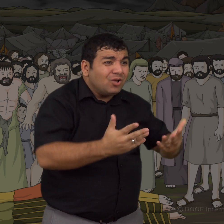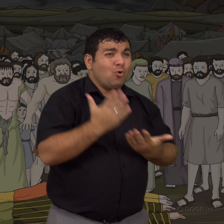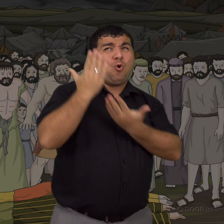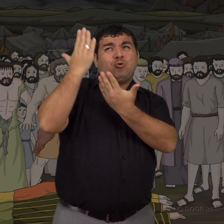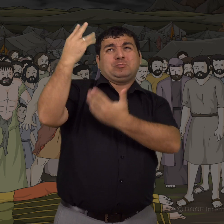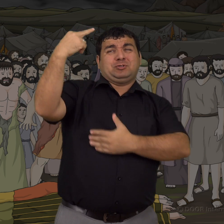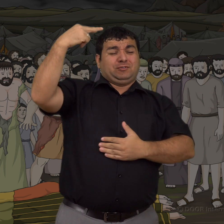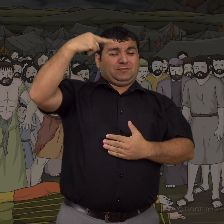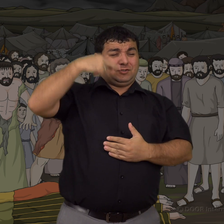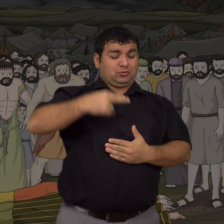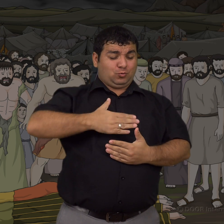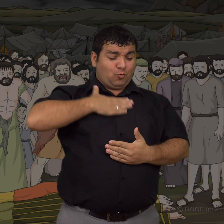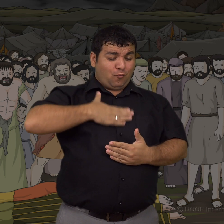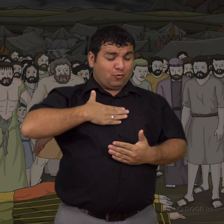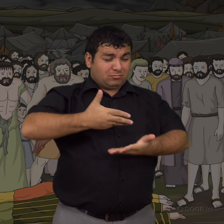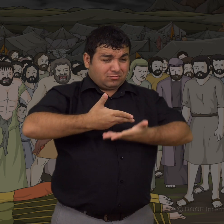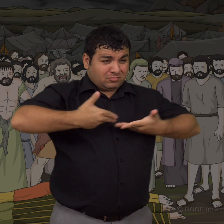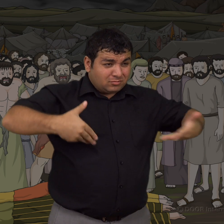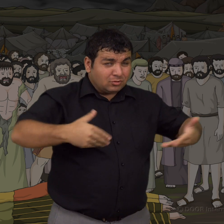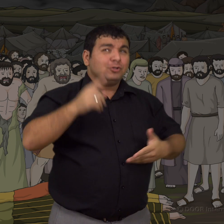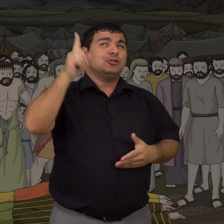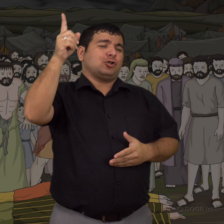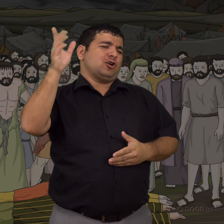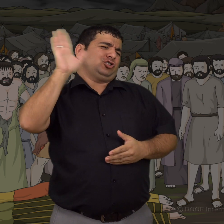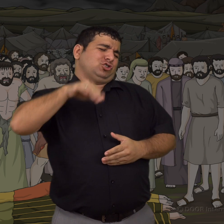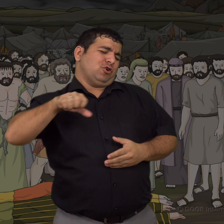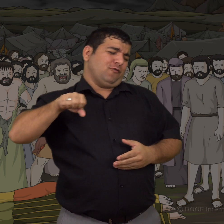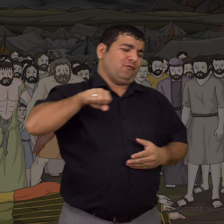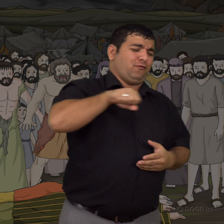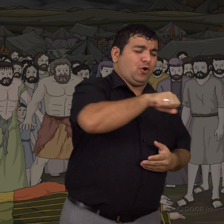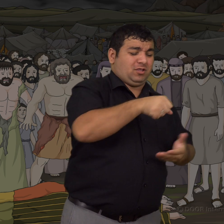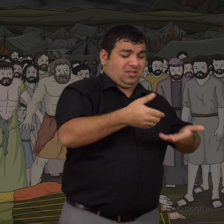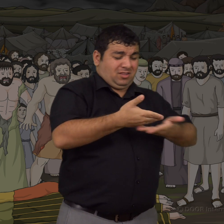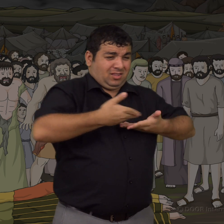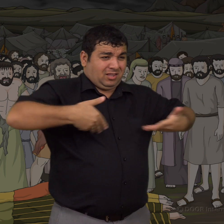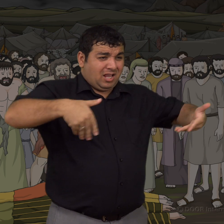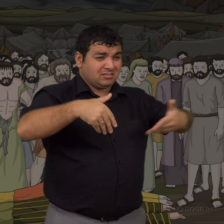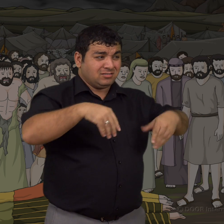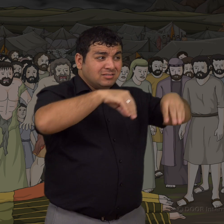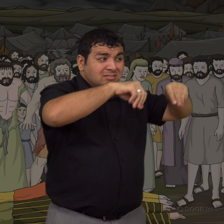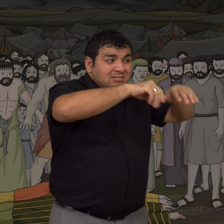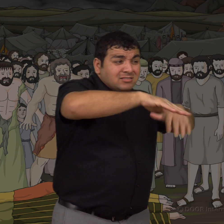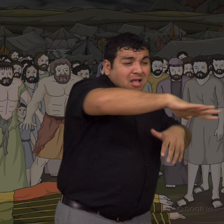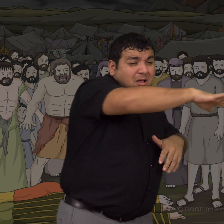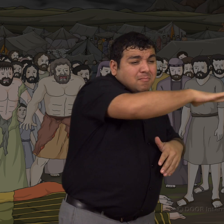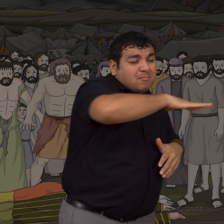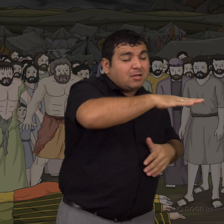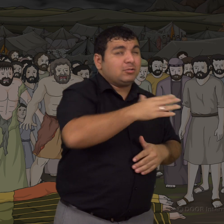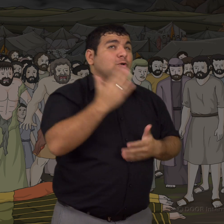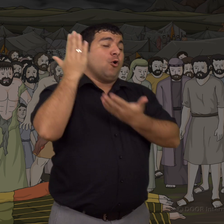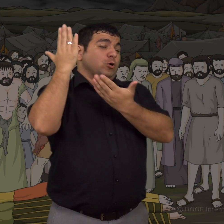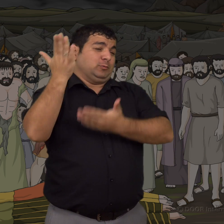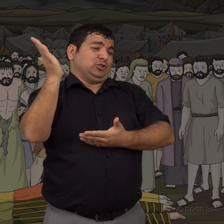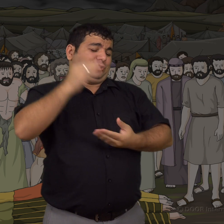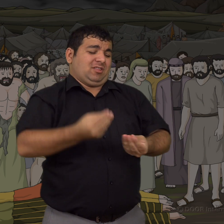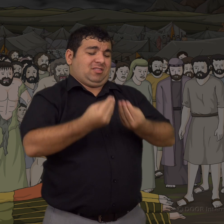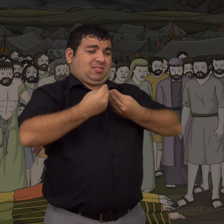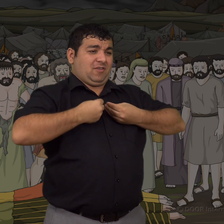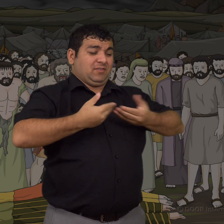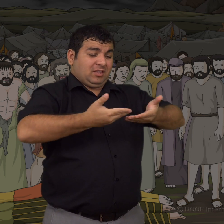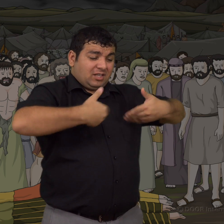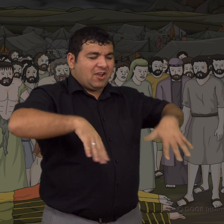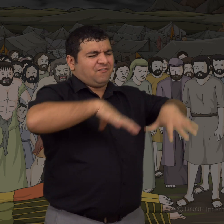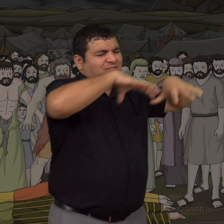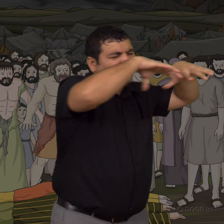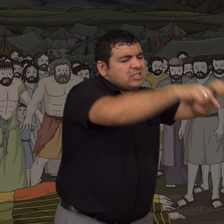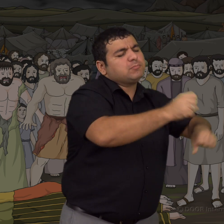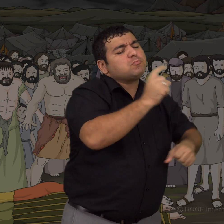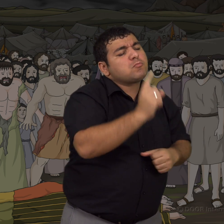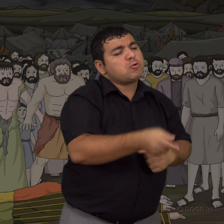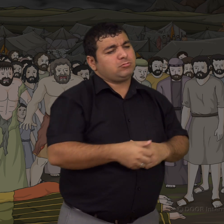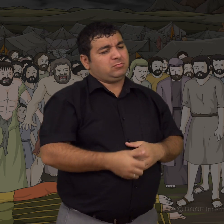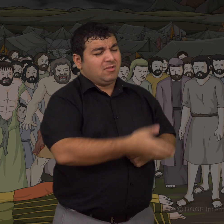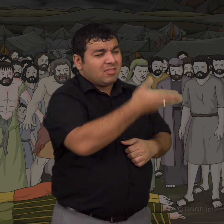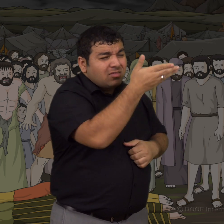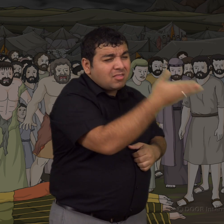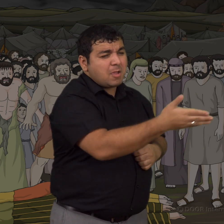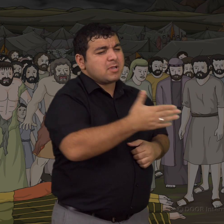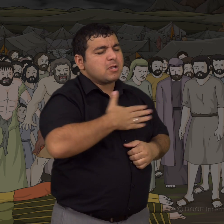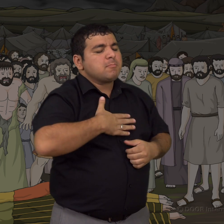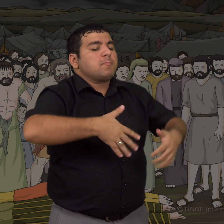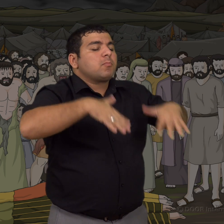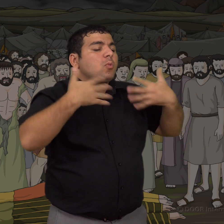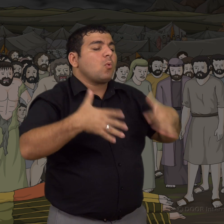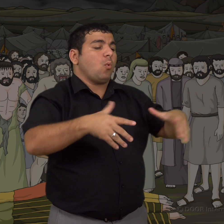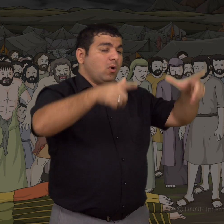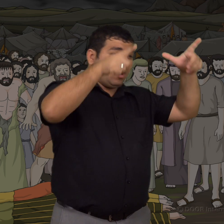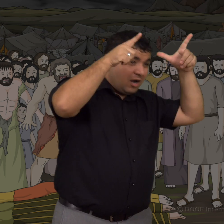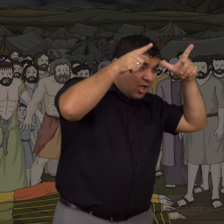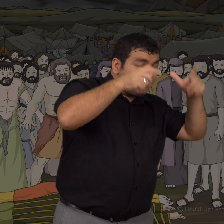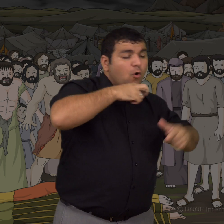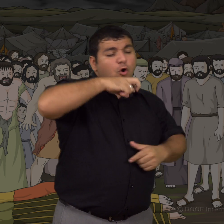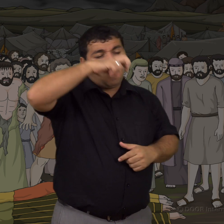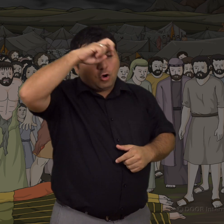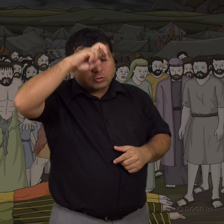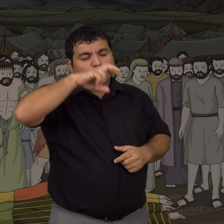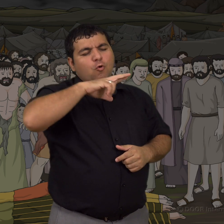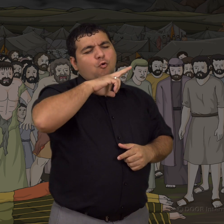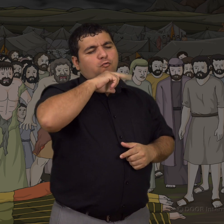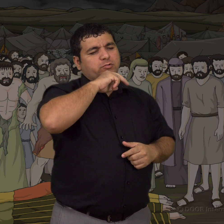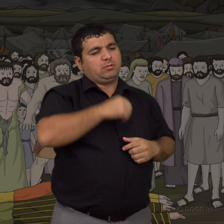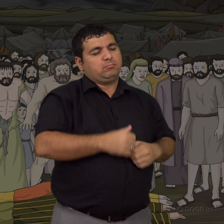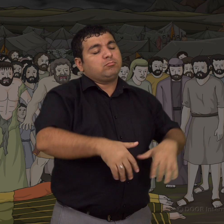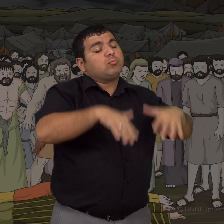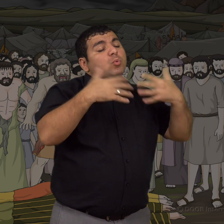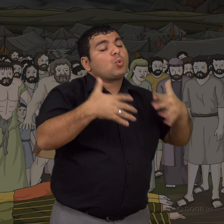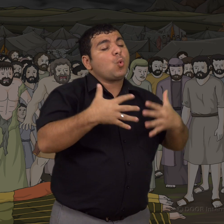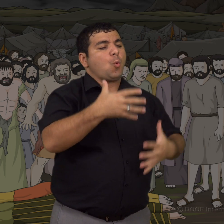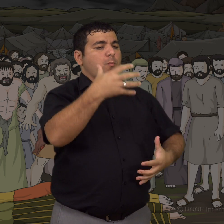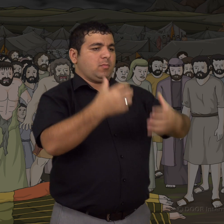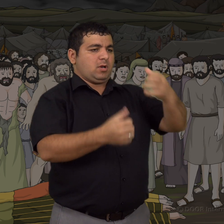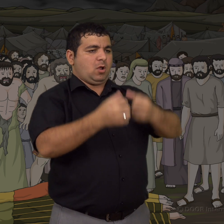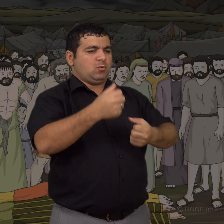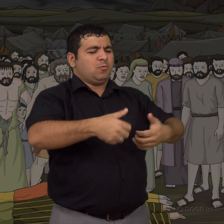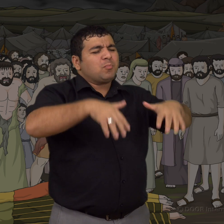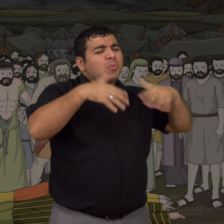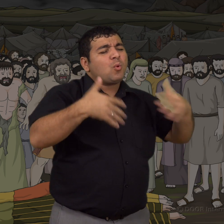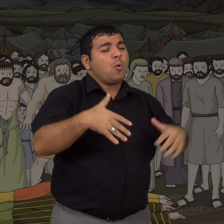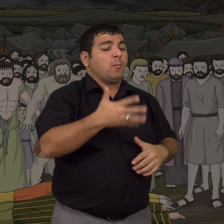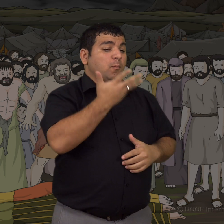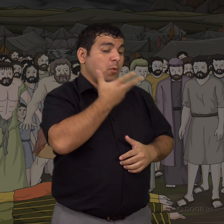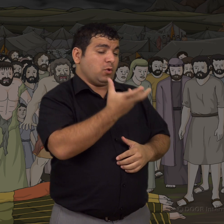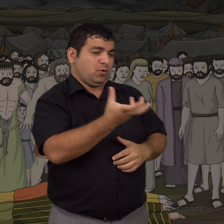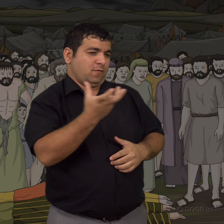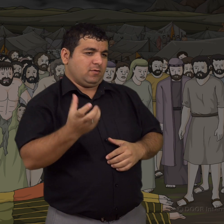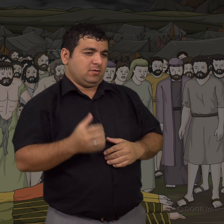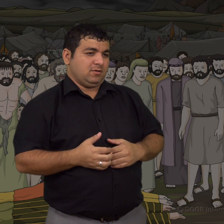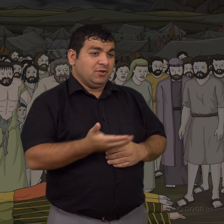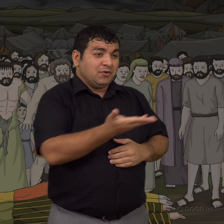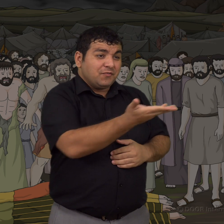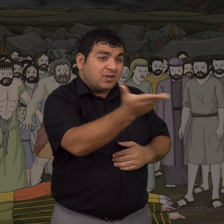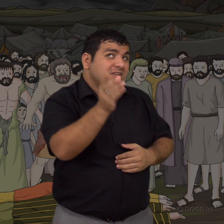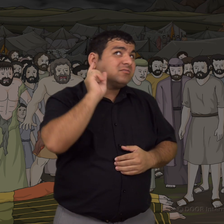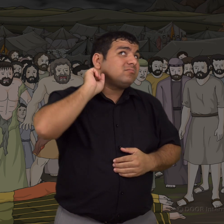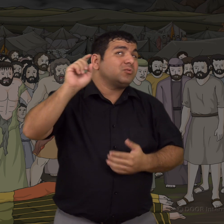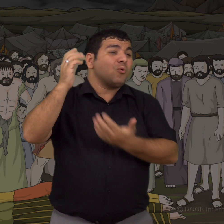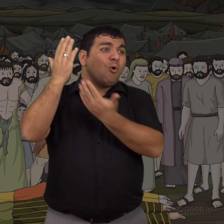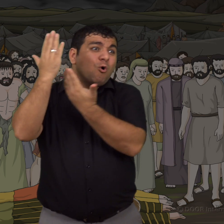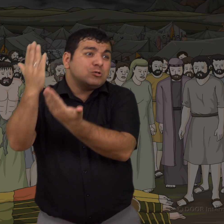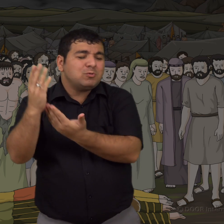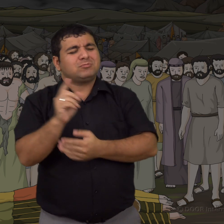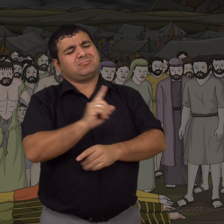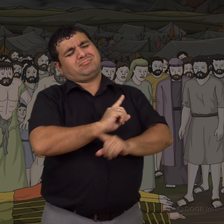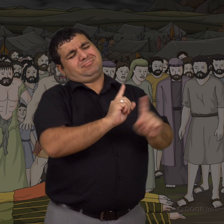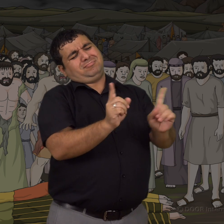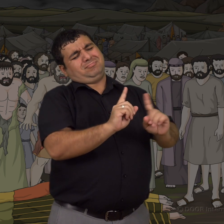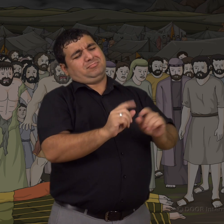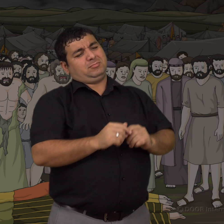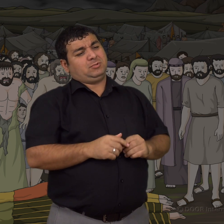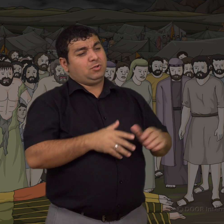If the LORD delights in us, He will bring us into this land, a land flowing with milk and honey, and He will give it to us.